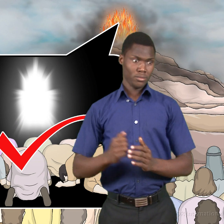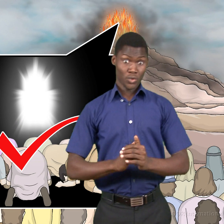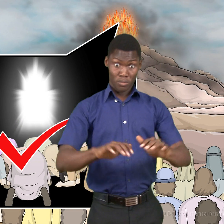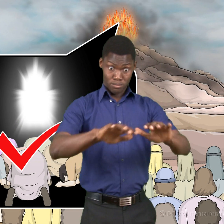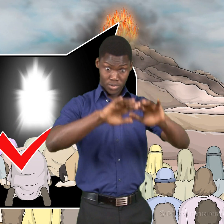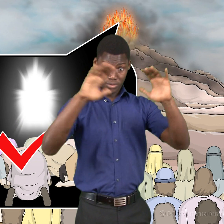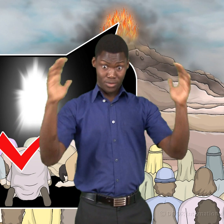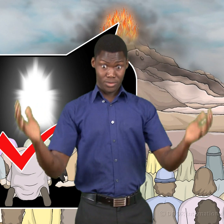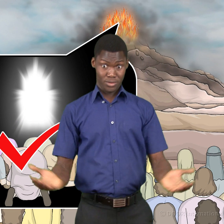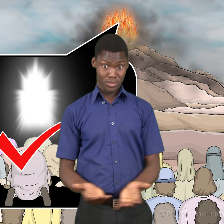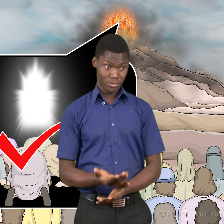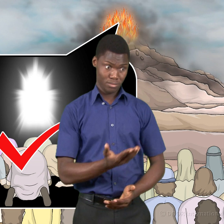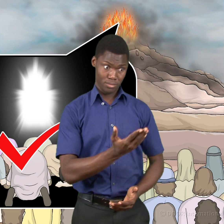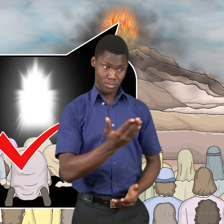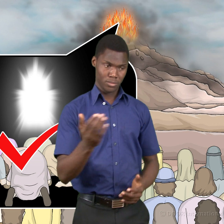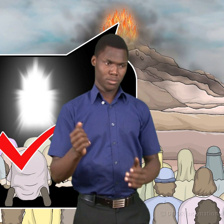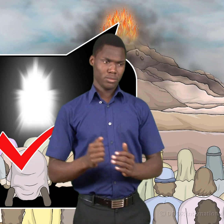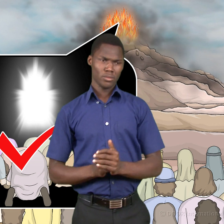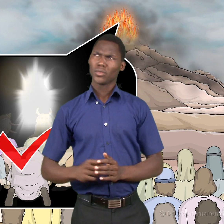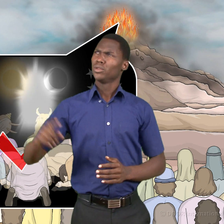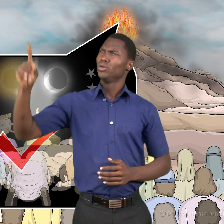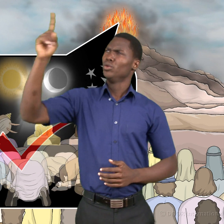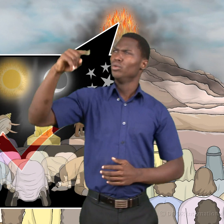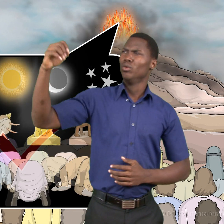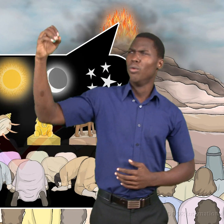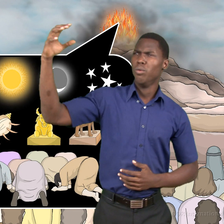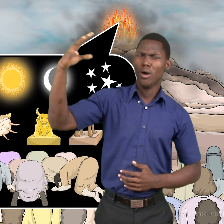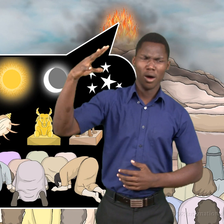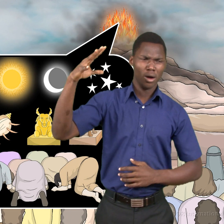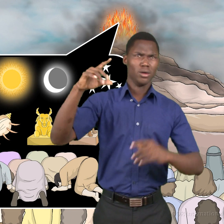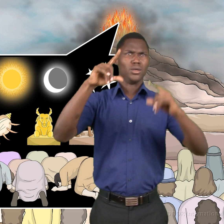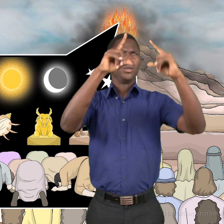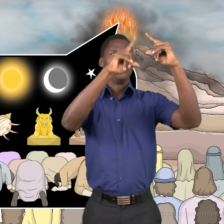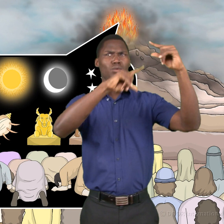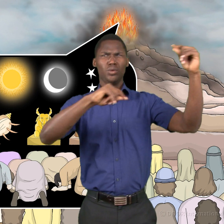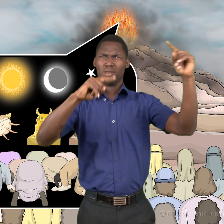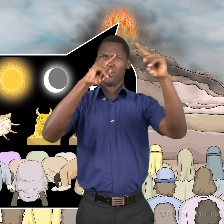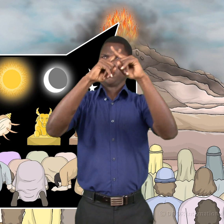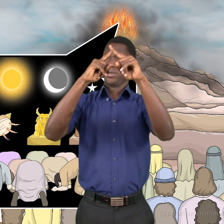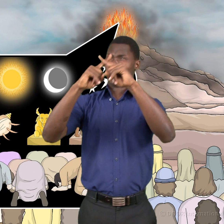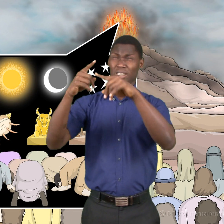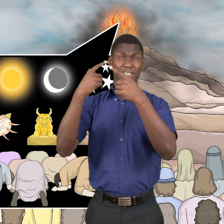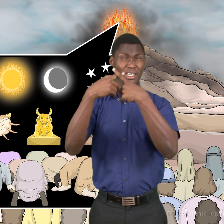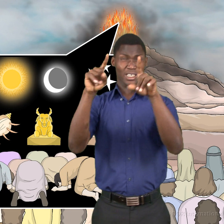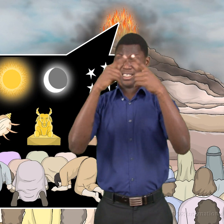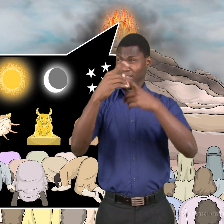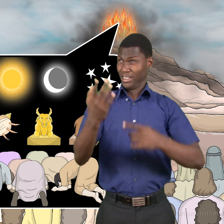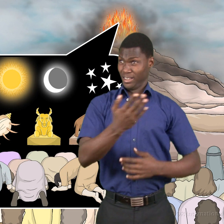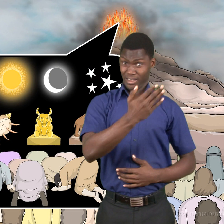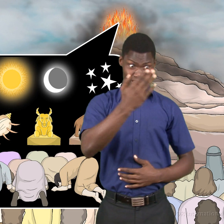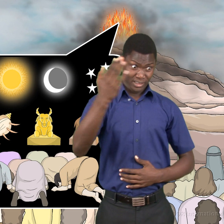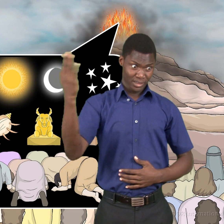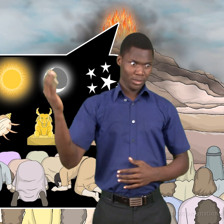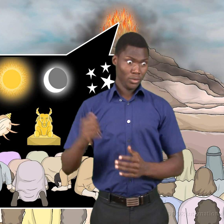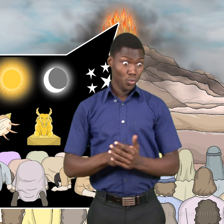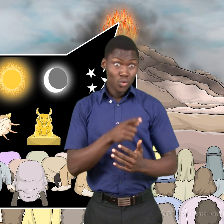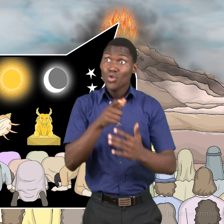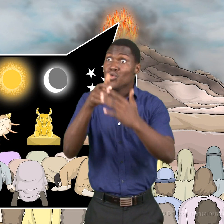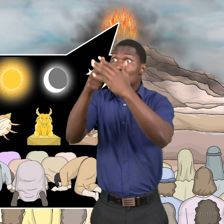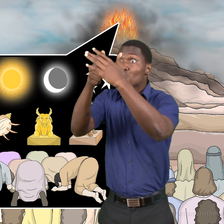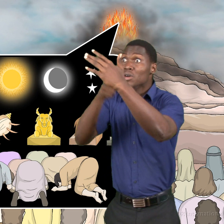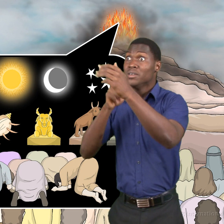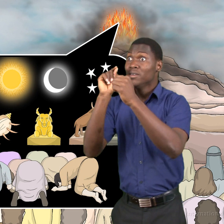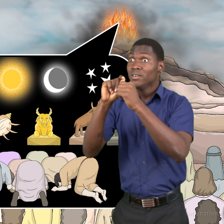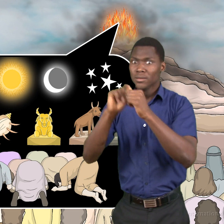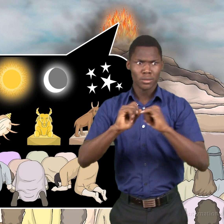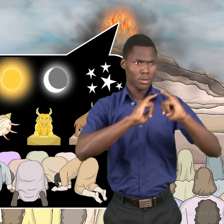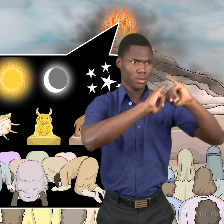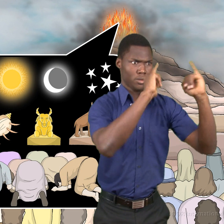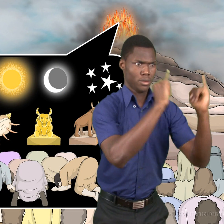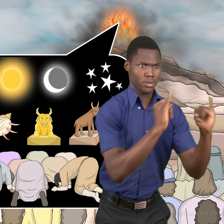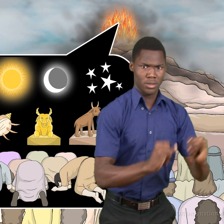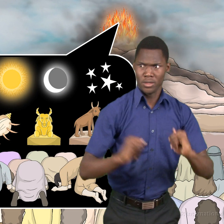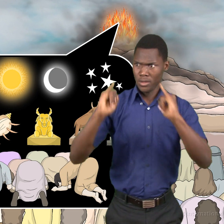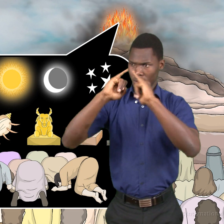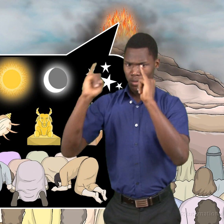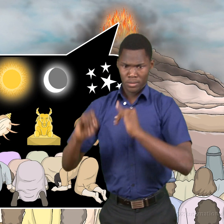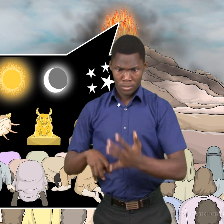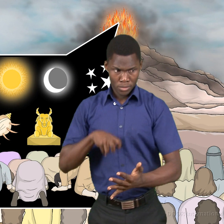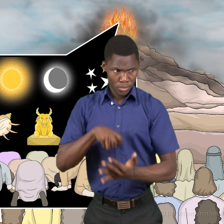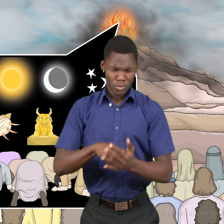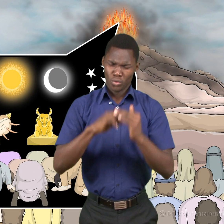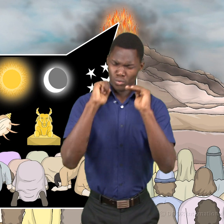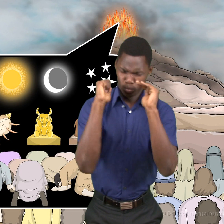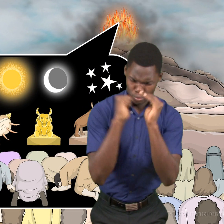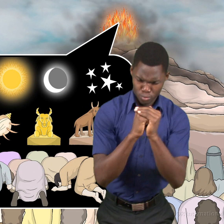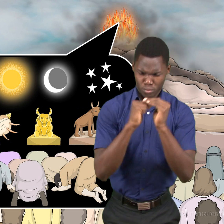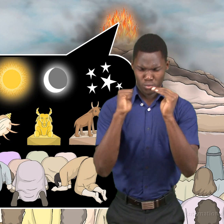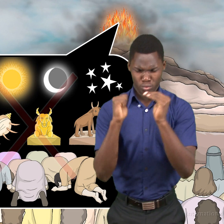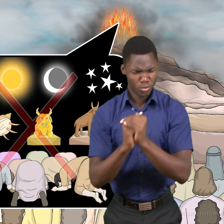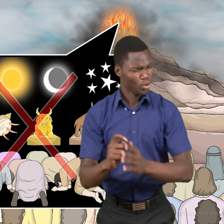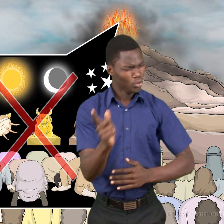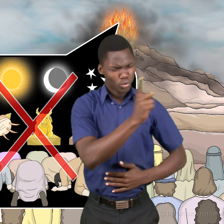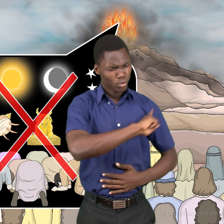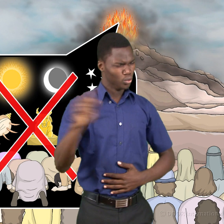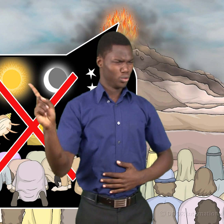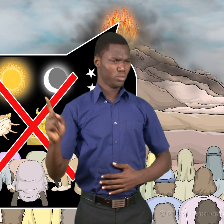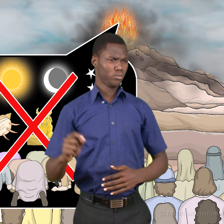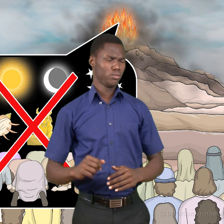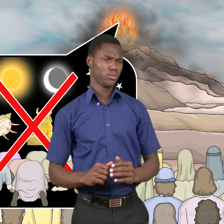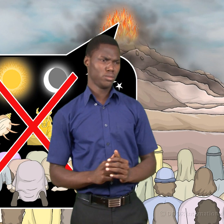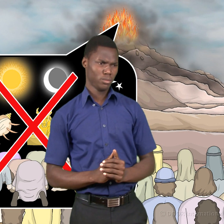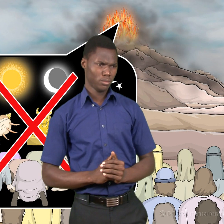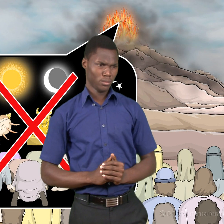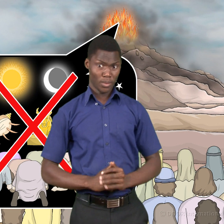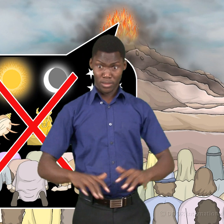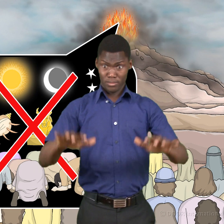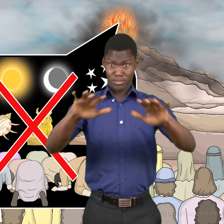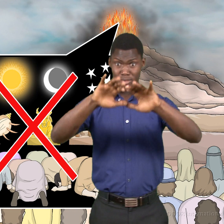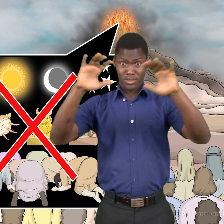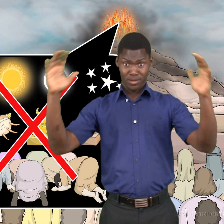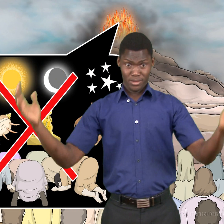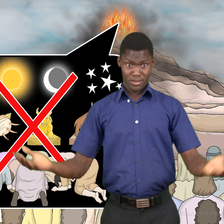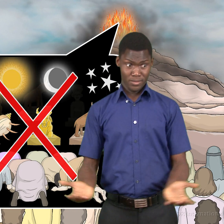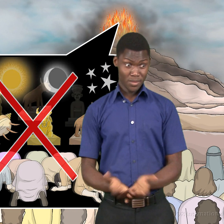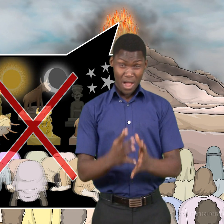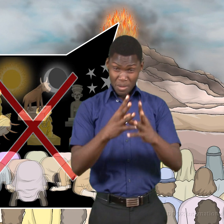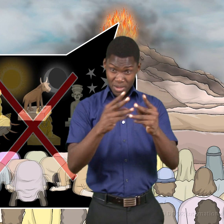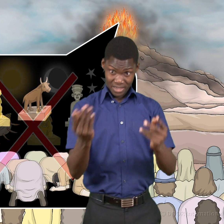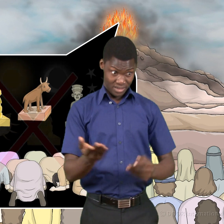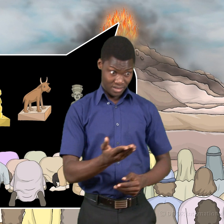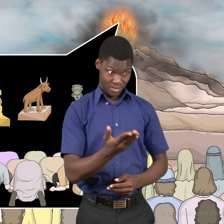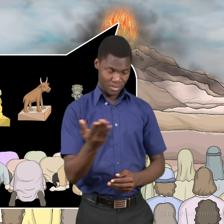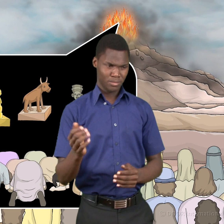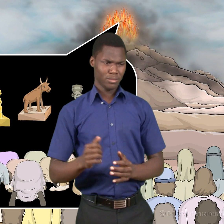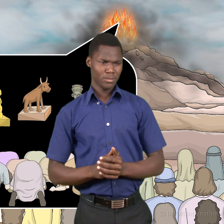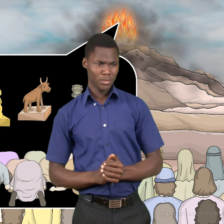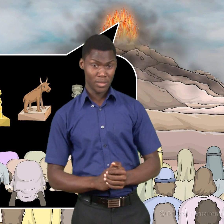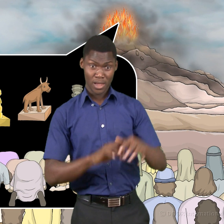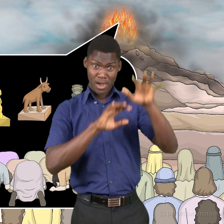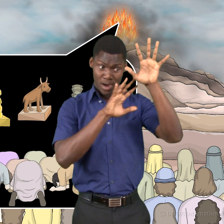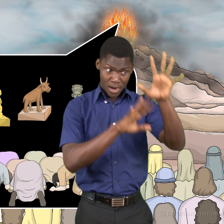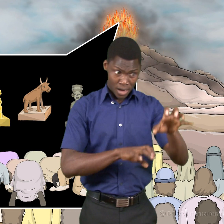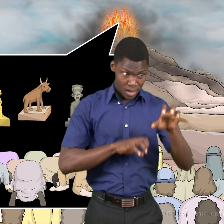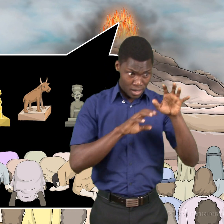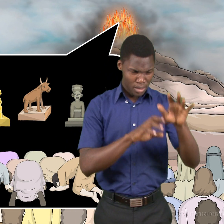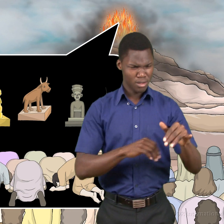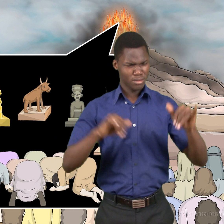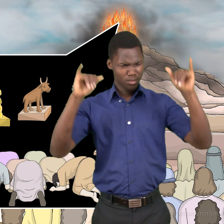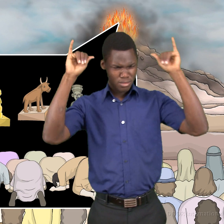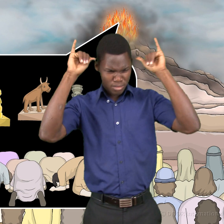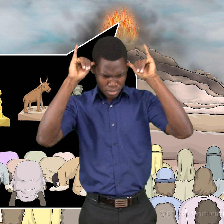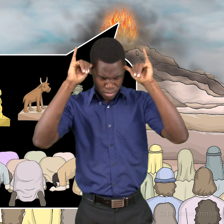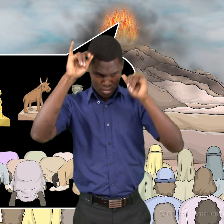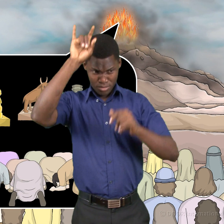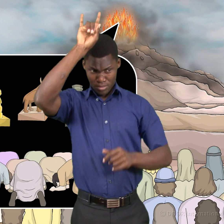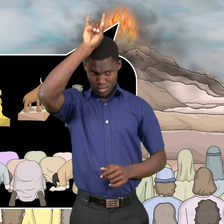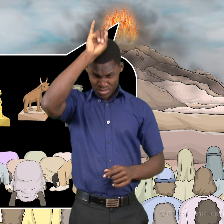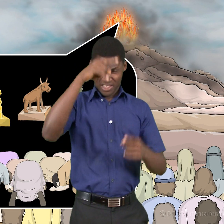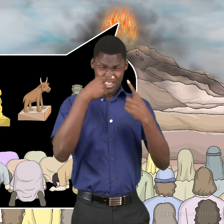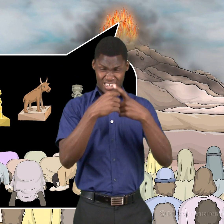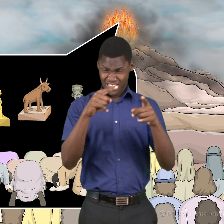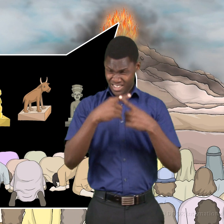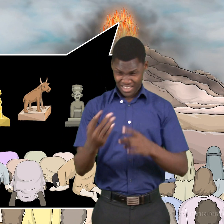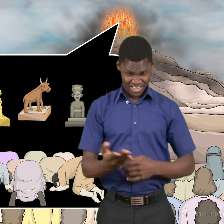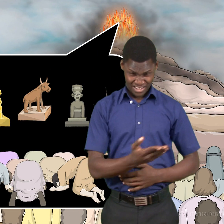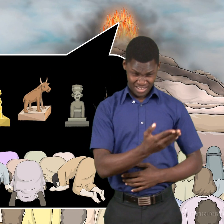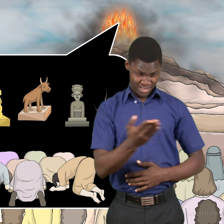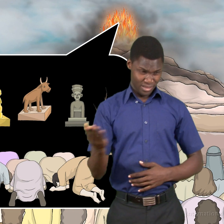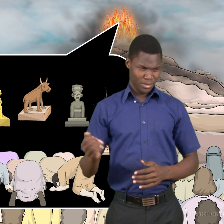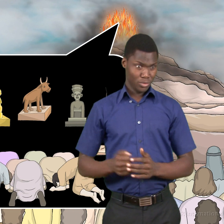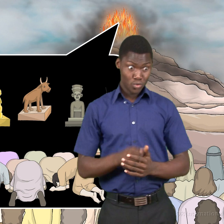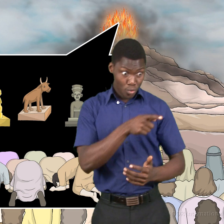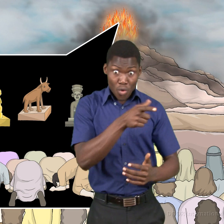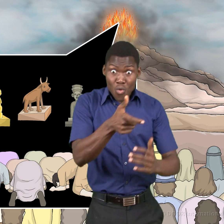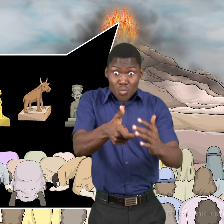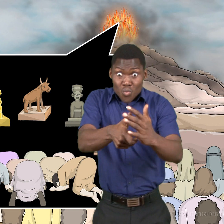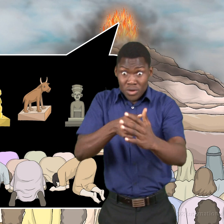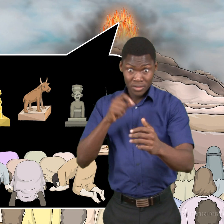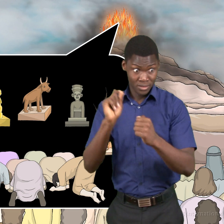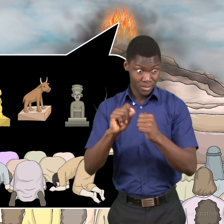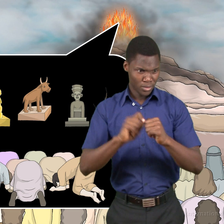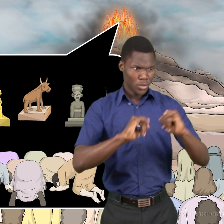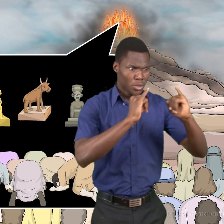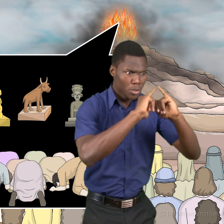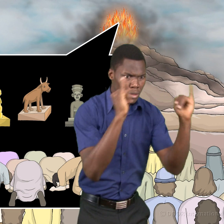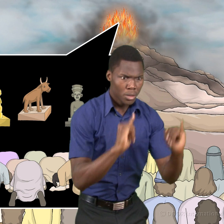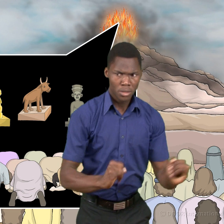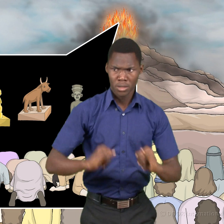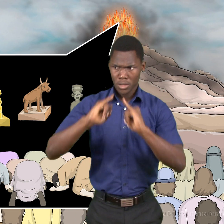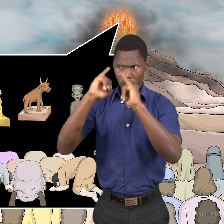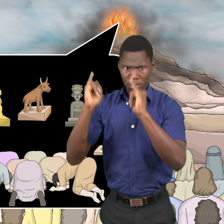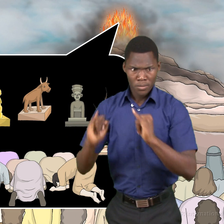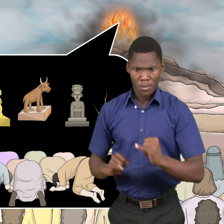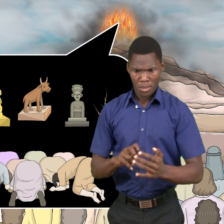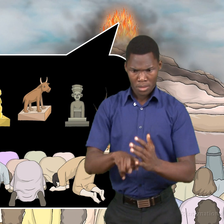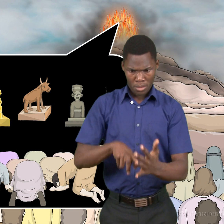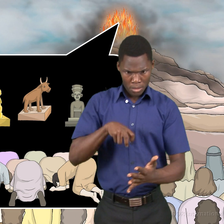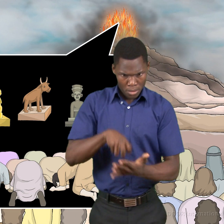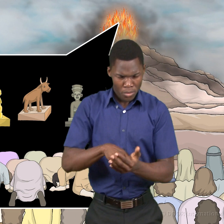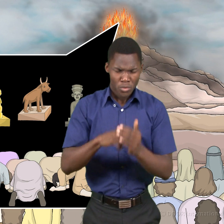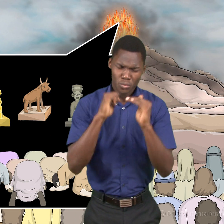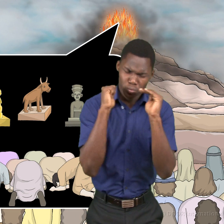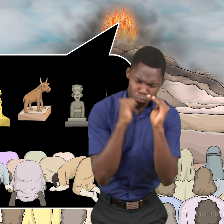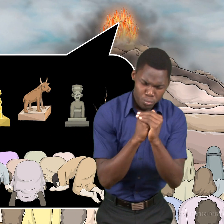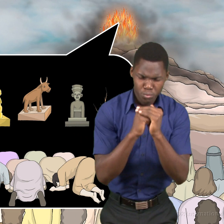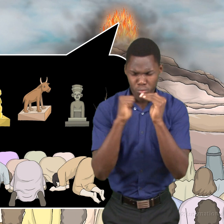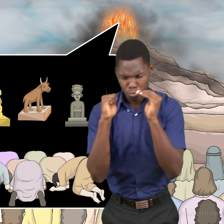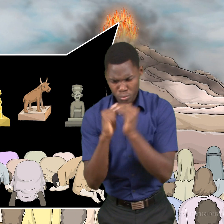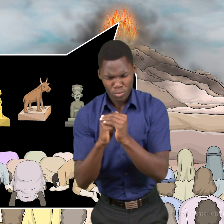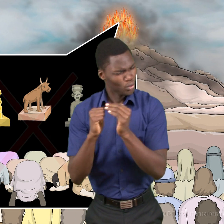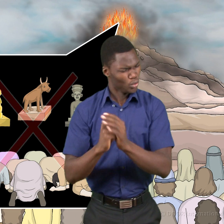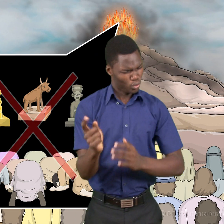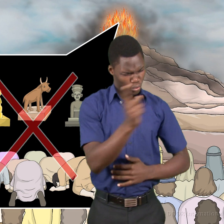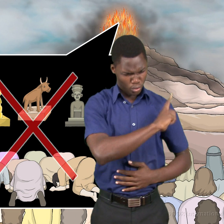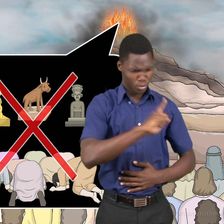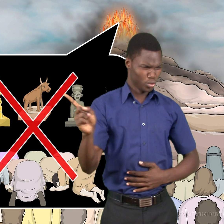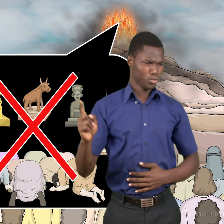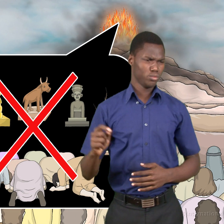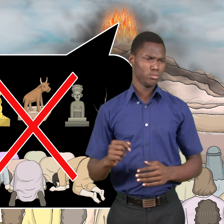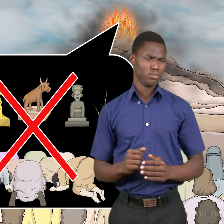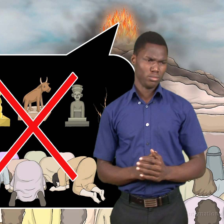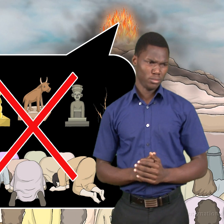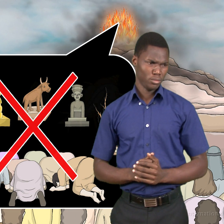You shall not make for yourself an idol in the form of anything in the heavens above, on the earth below, or in the waters beneath.